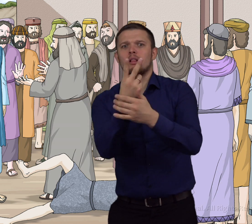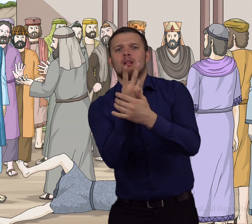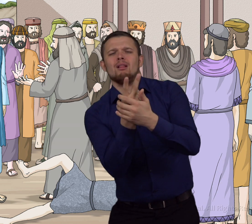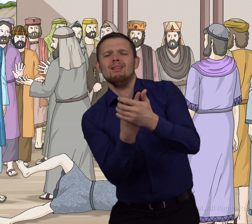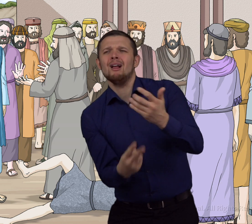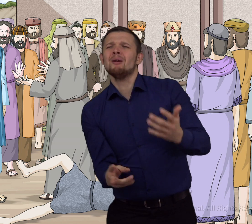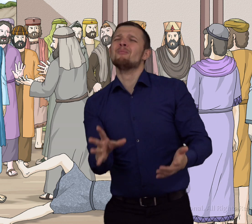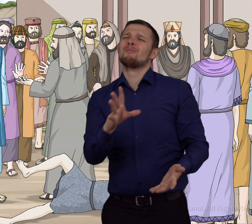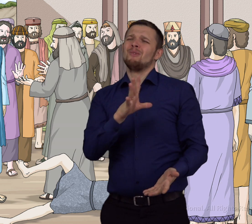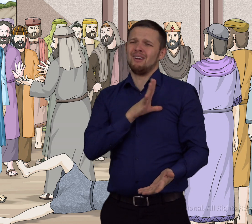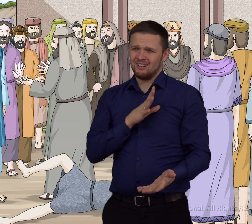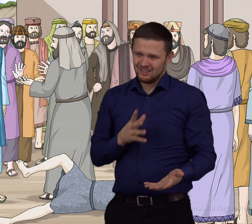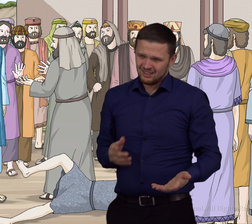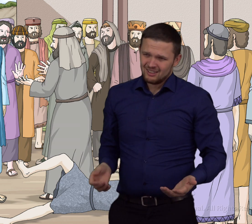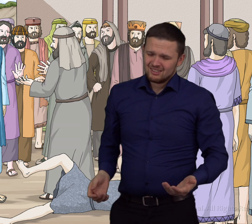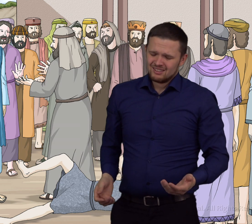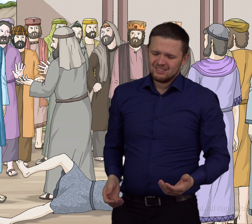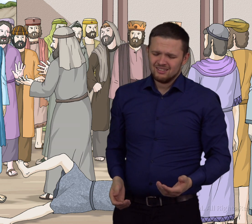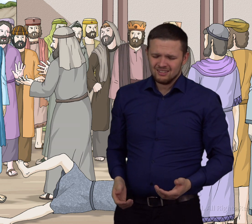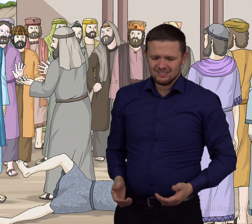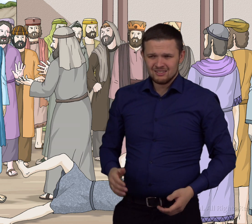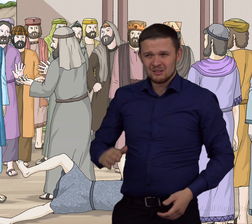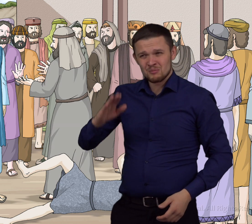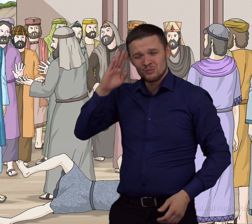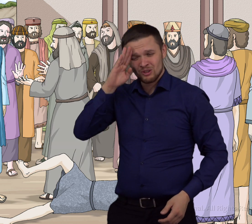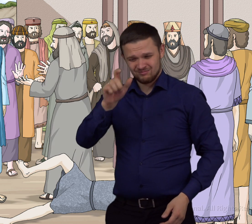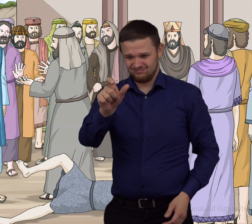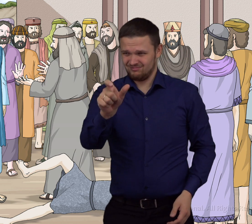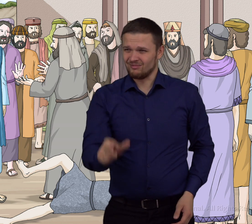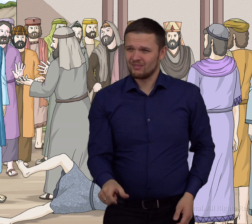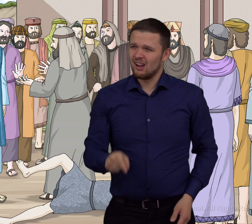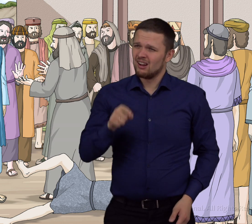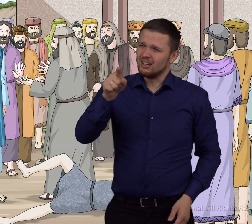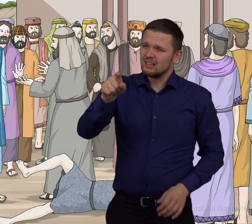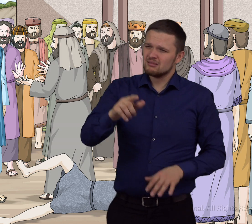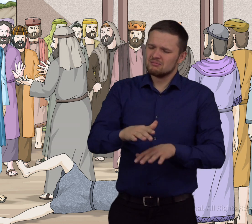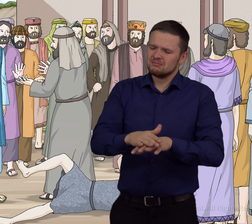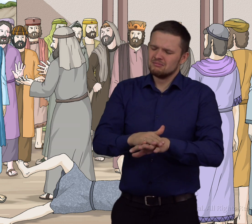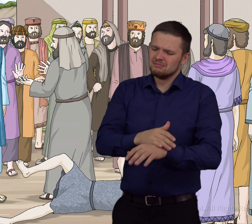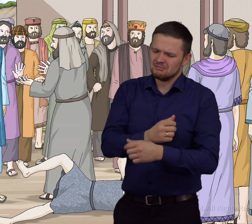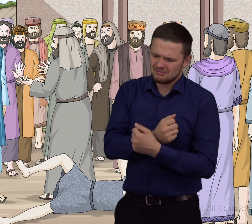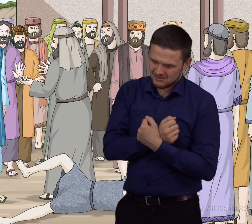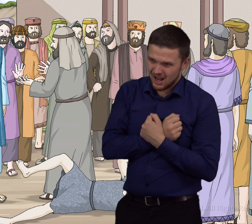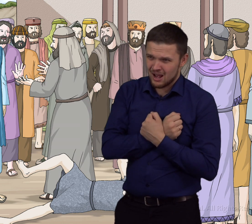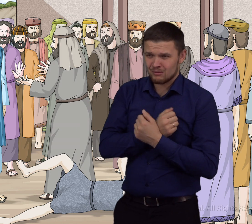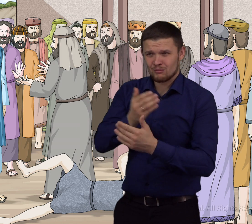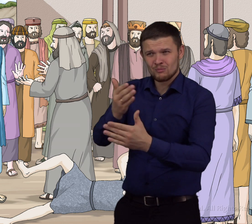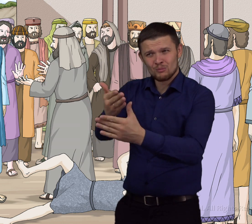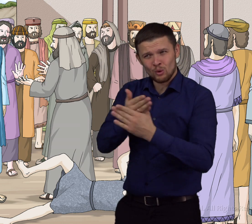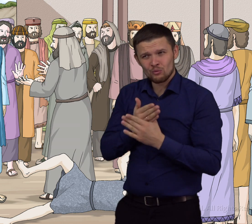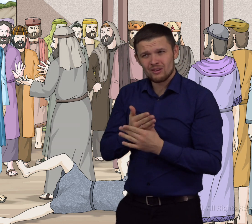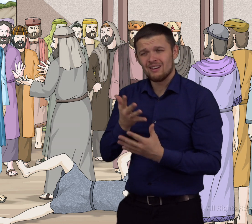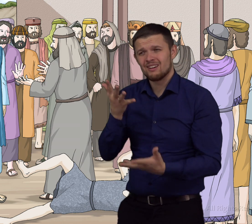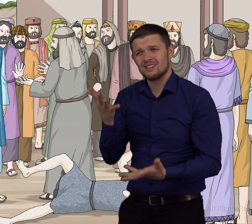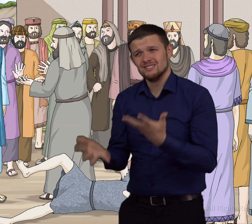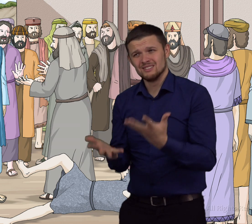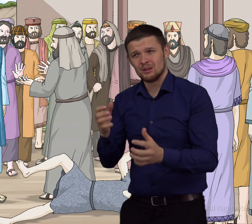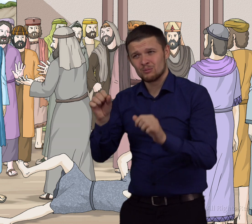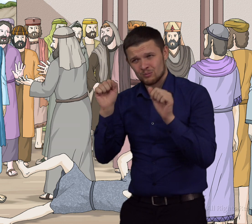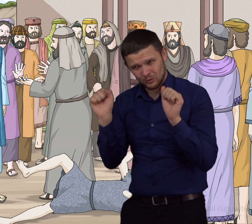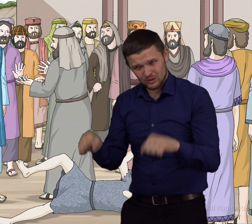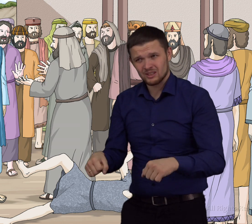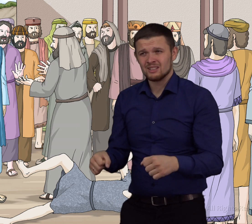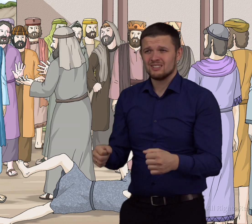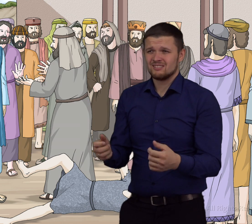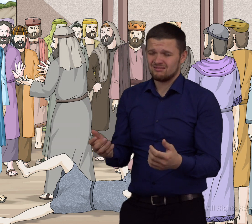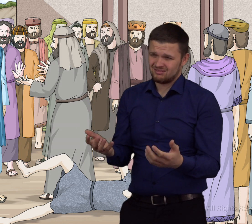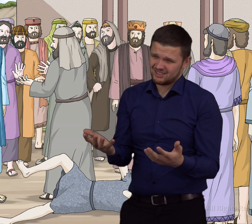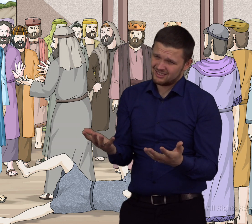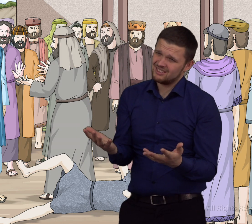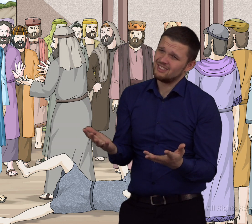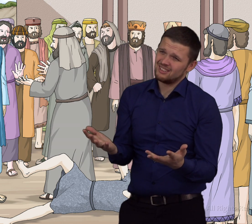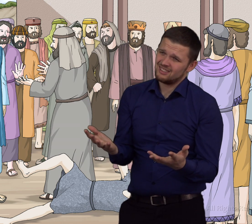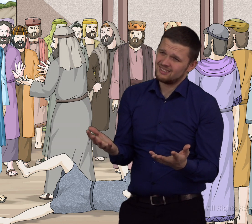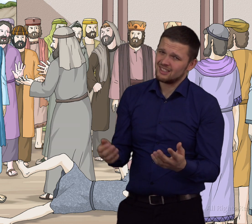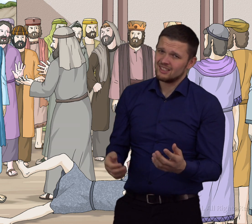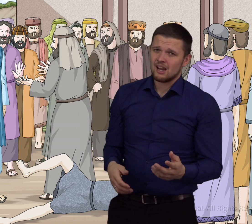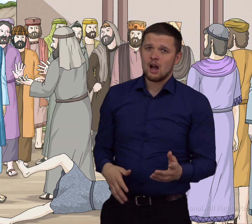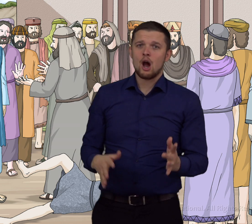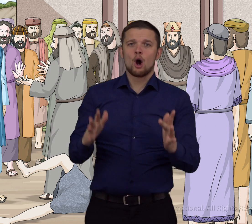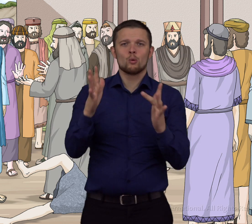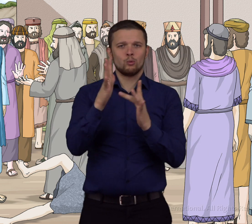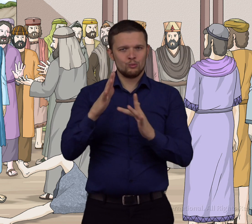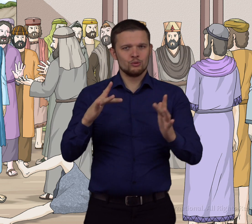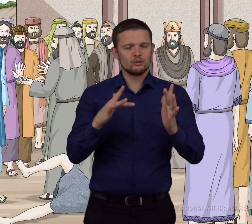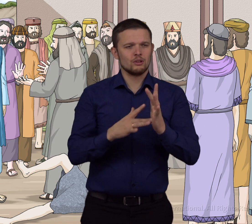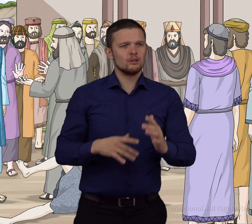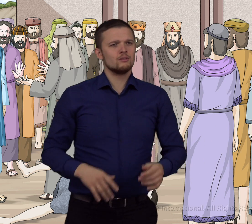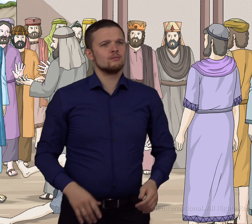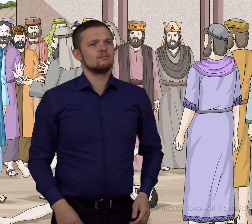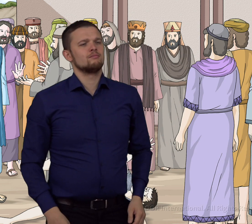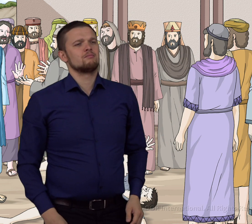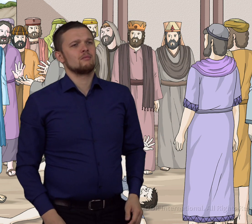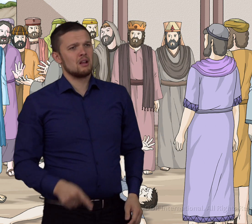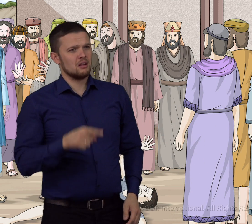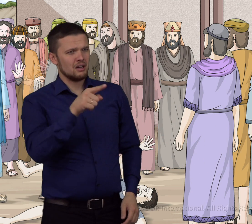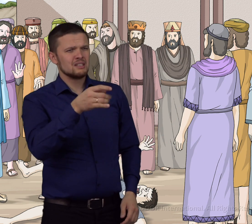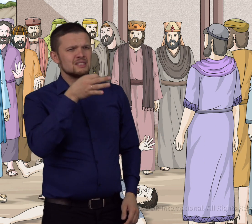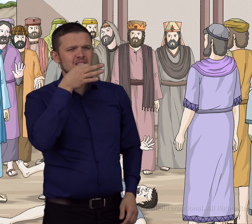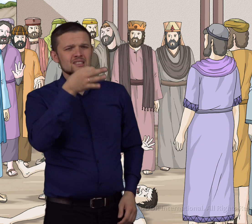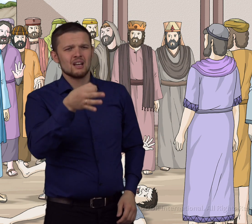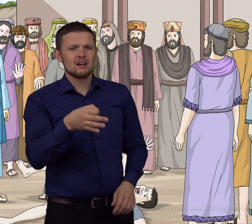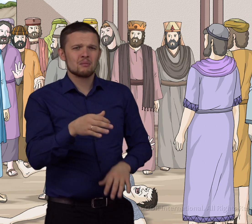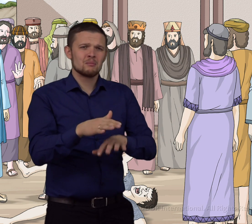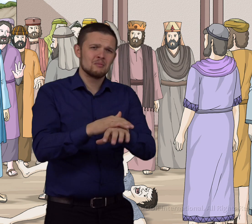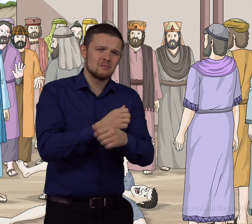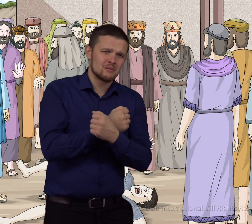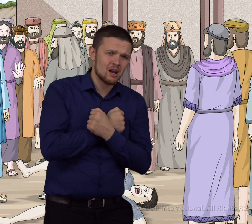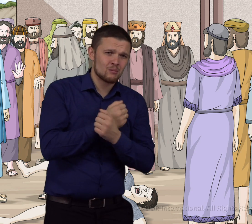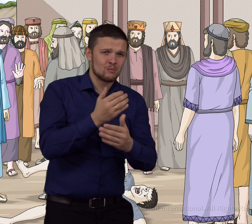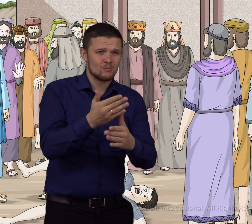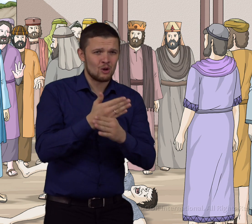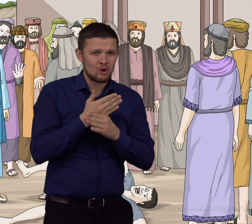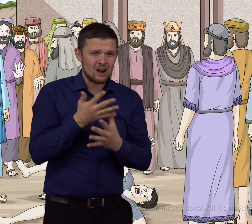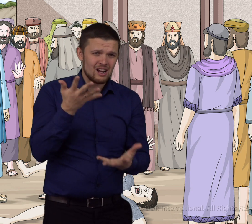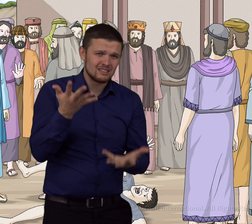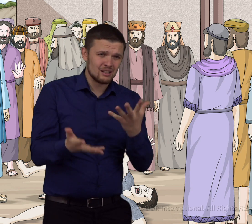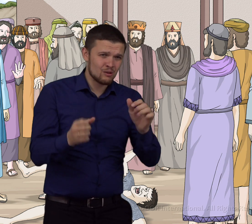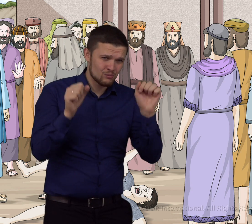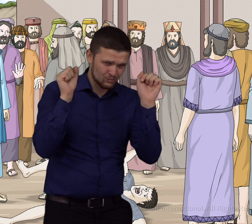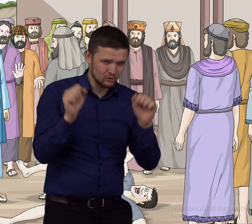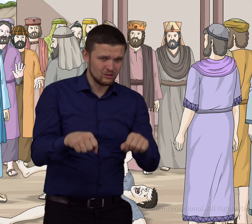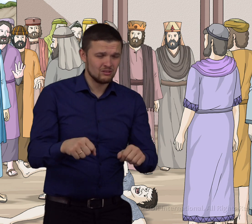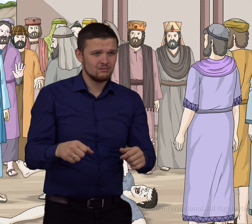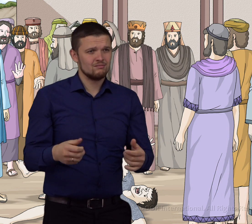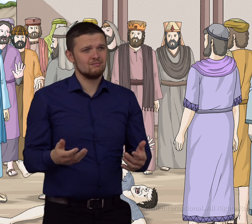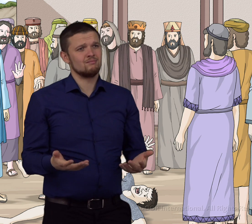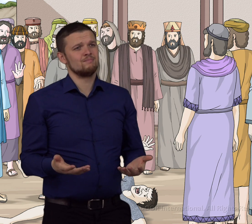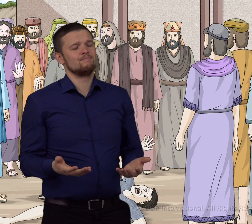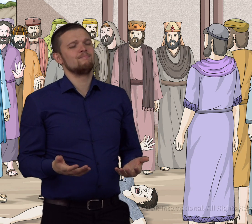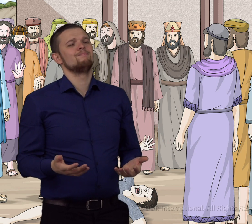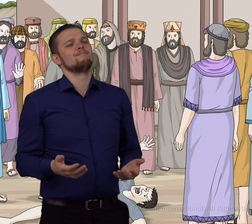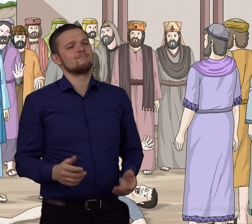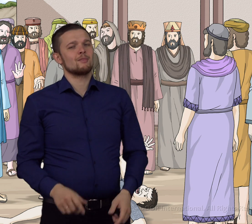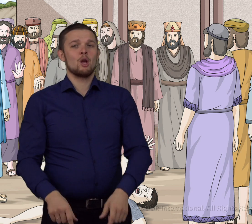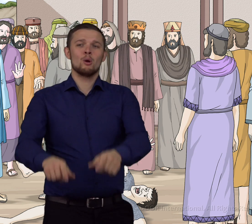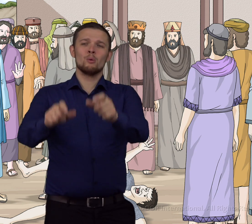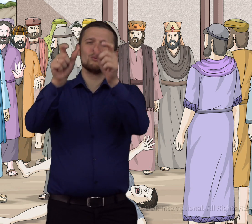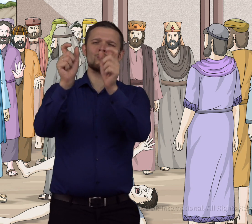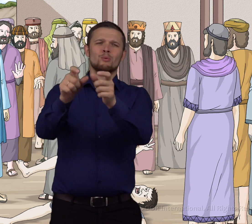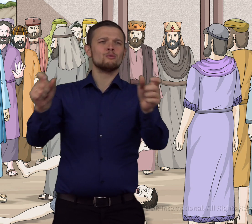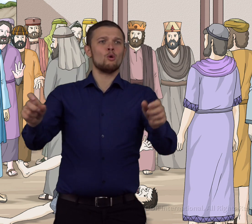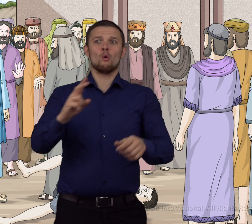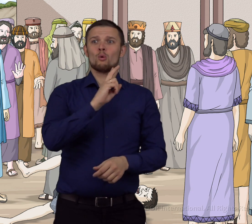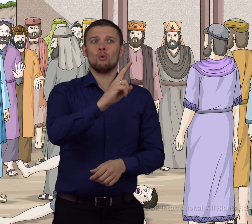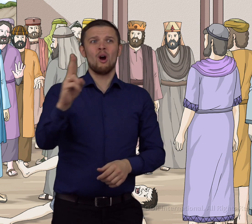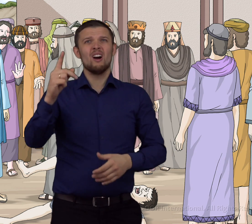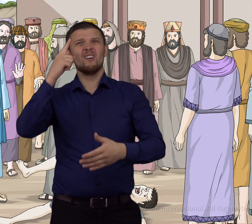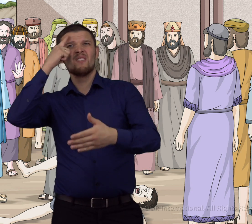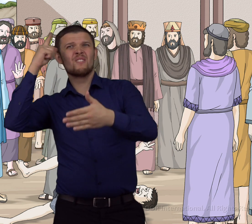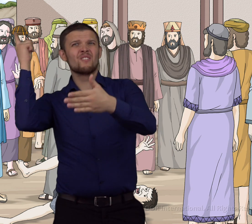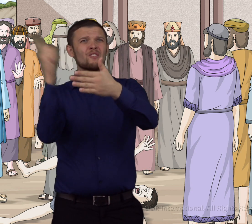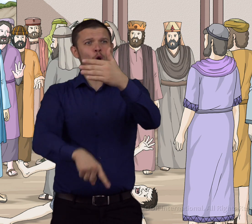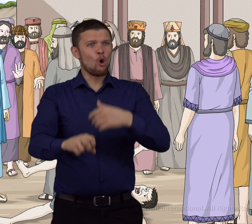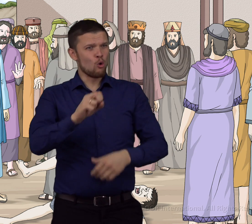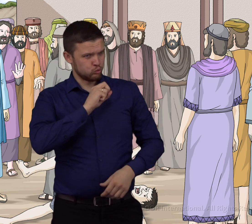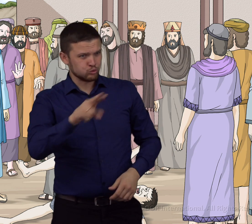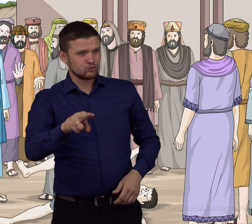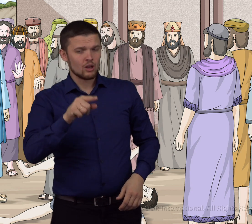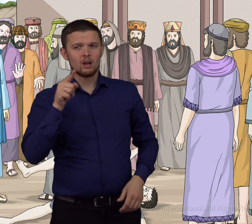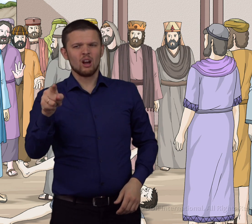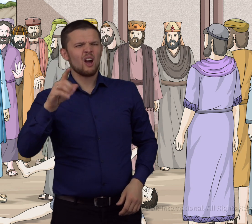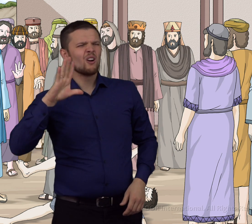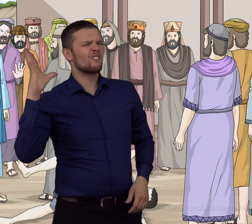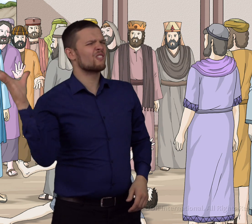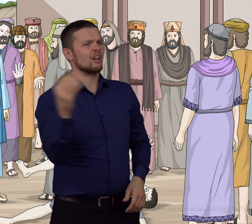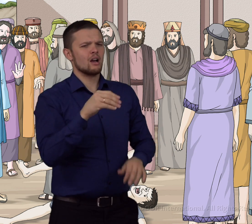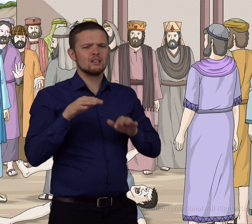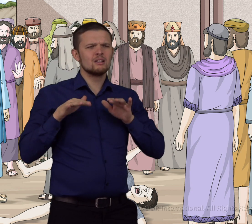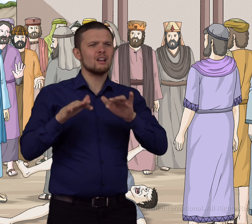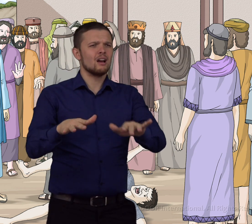But if You can do anything, have compassion on us and help us.” “If You can?” echoed Jesus.